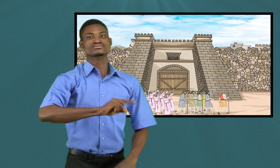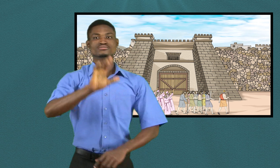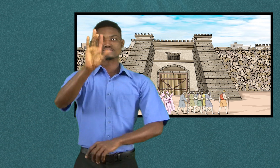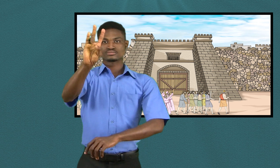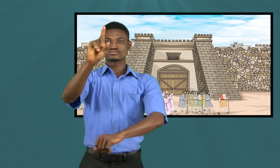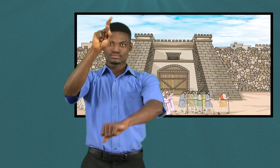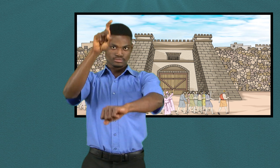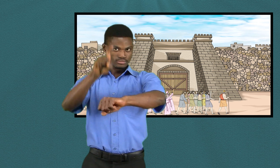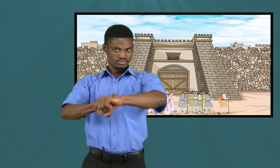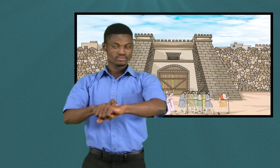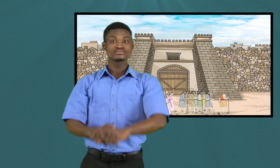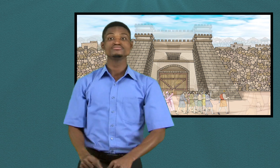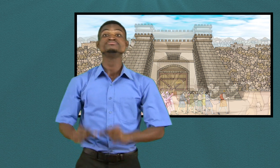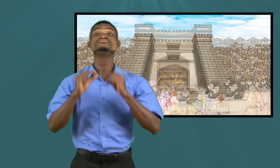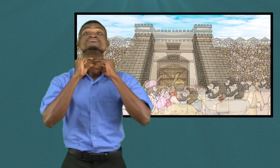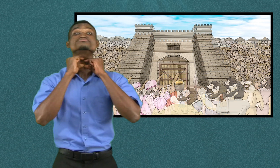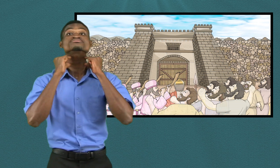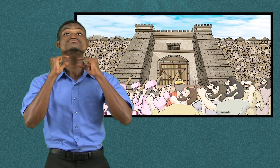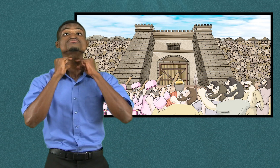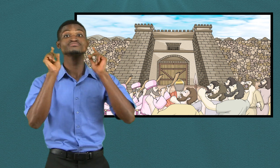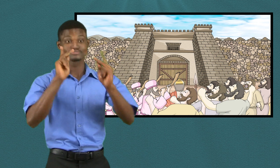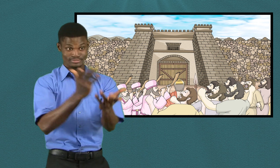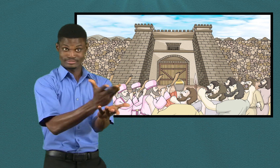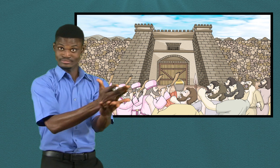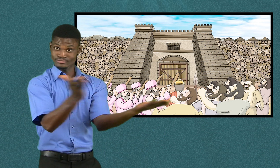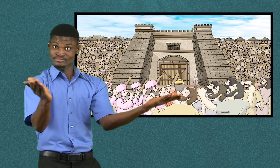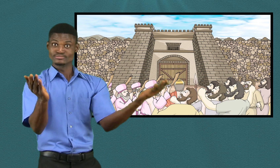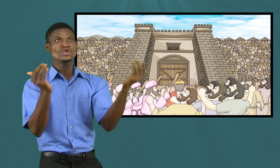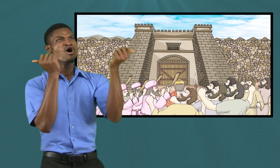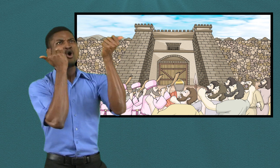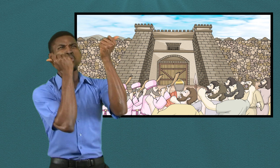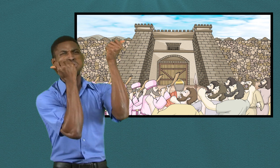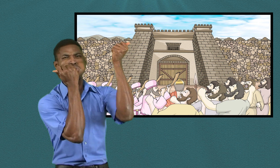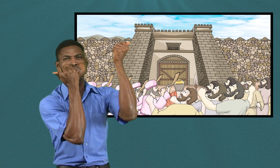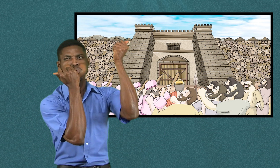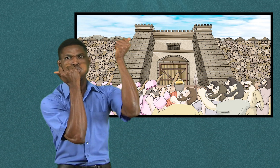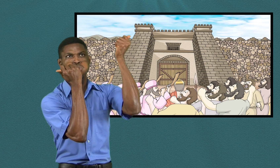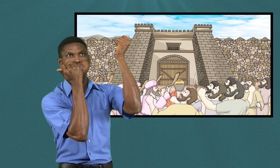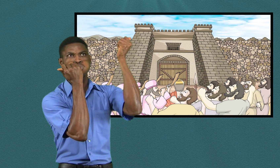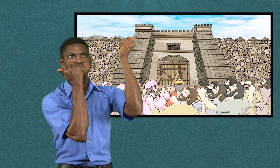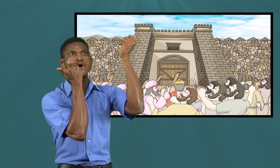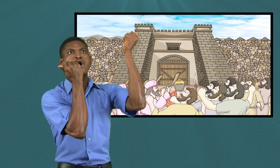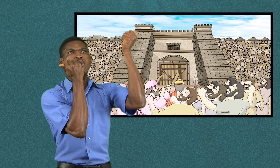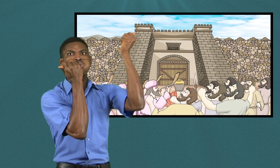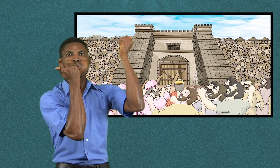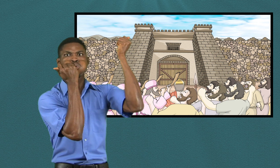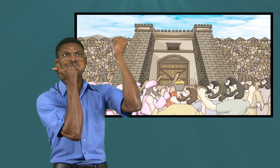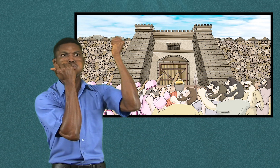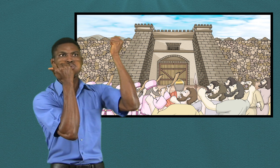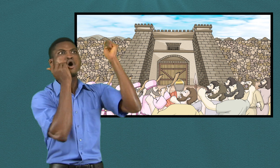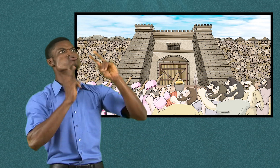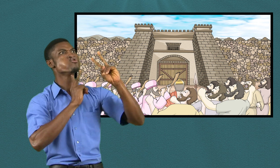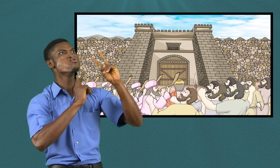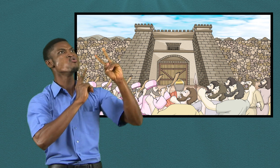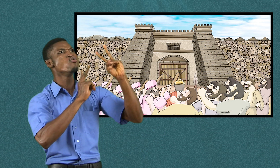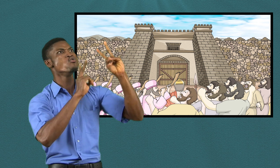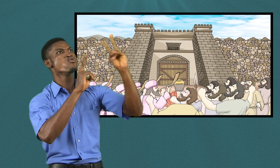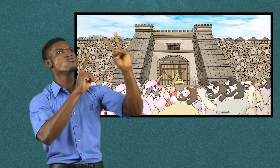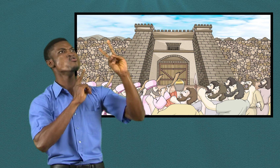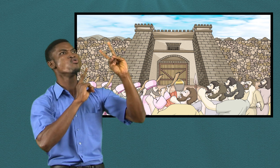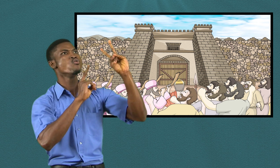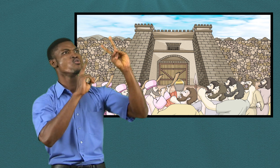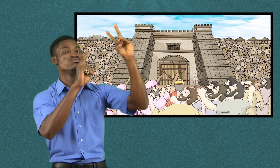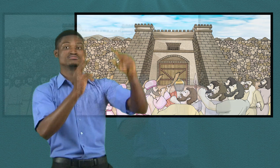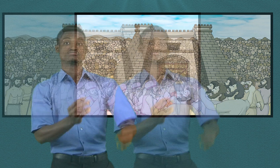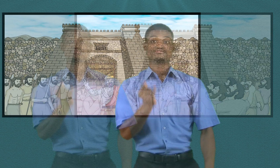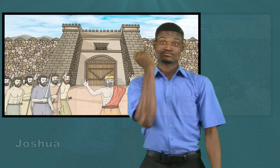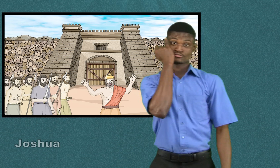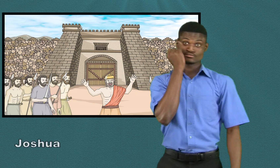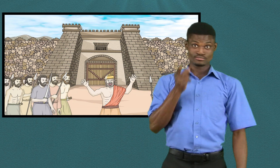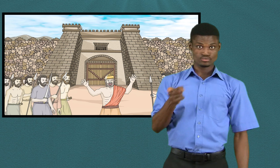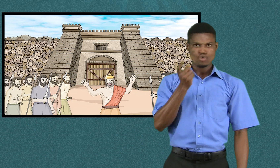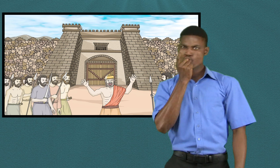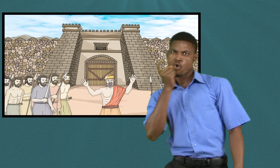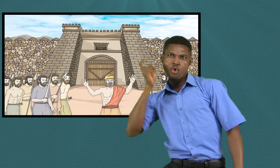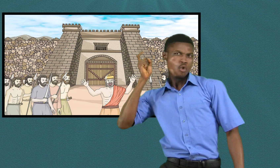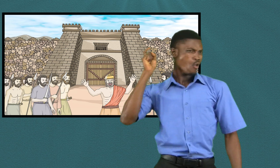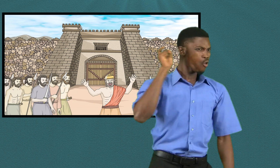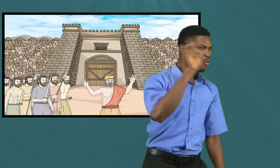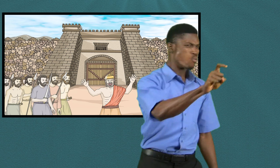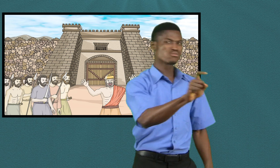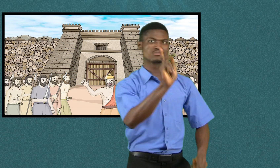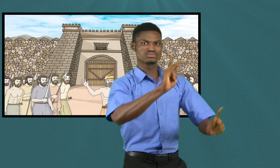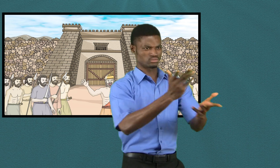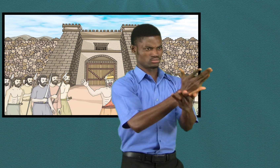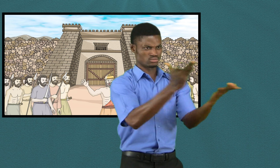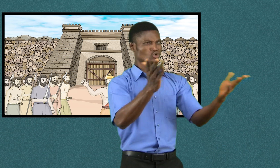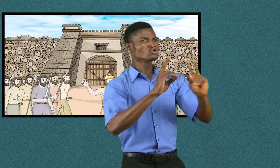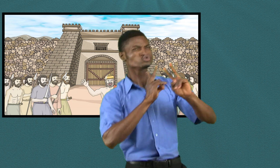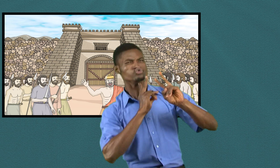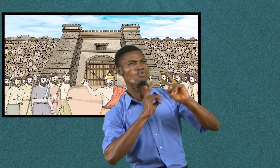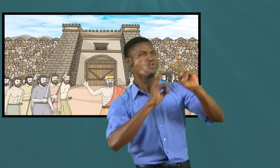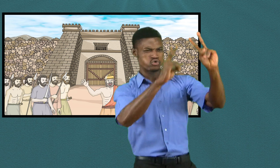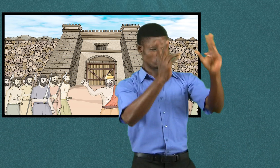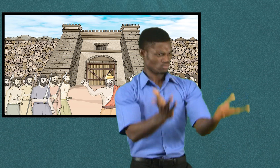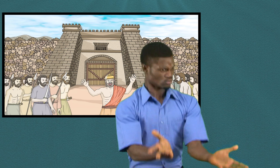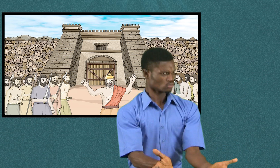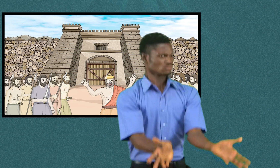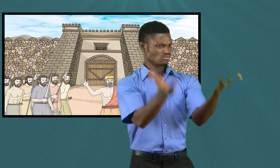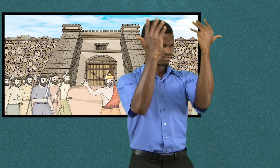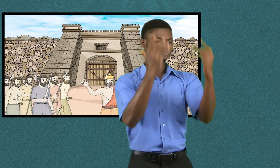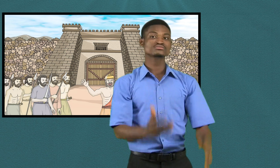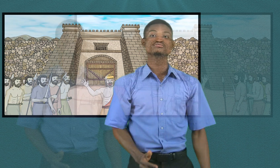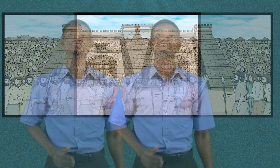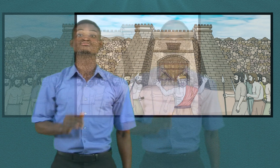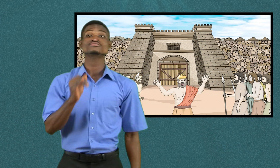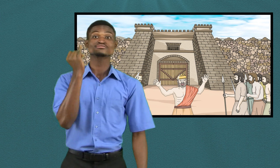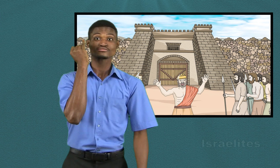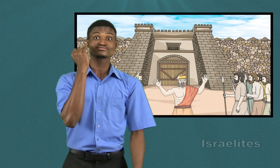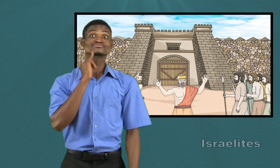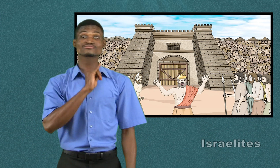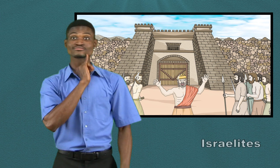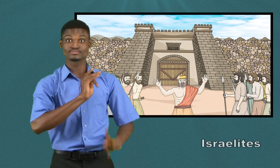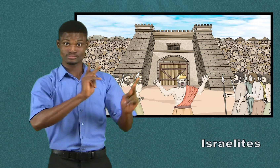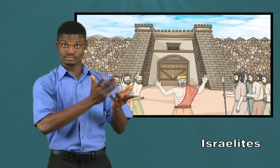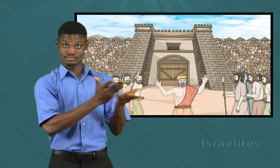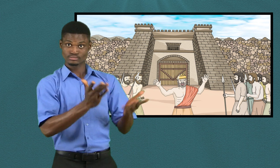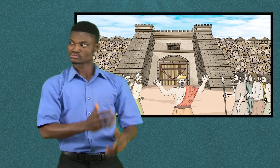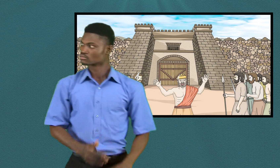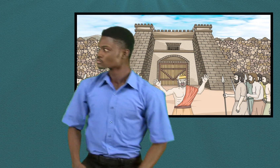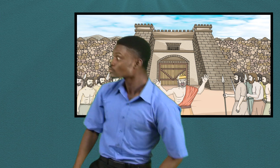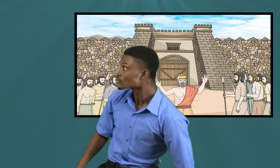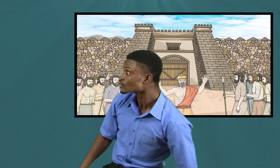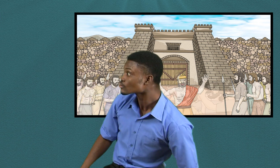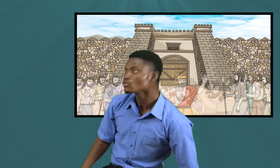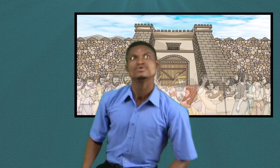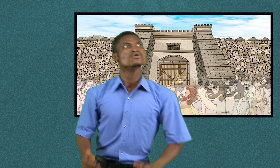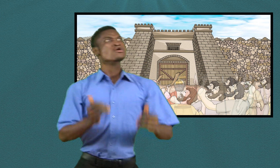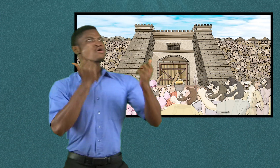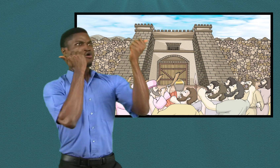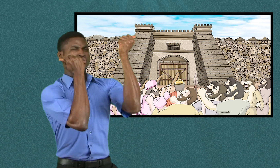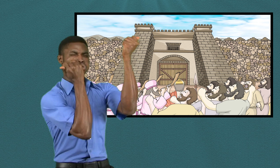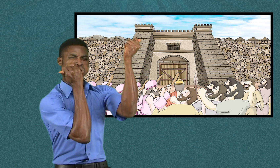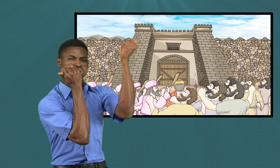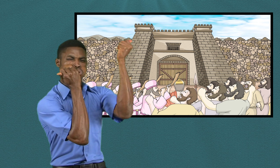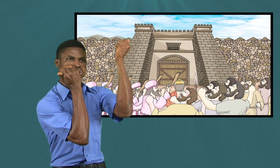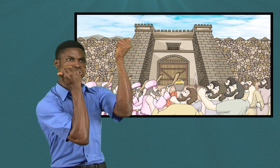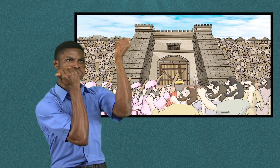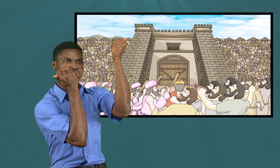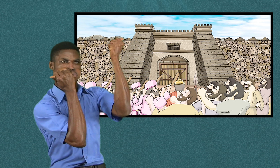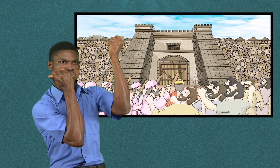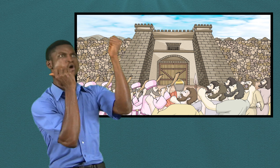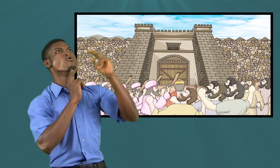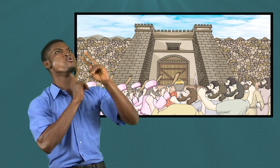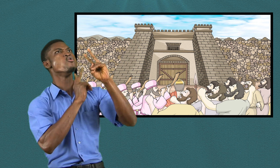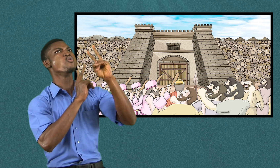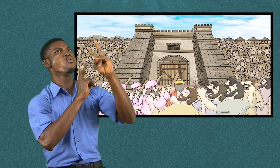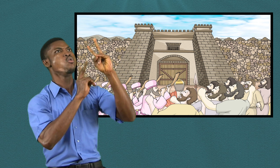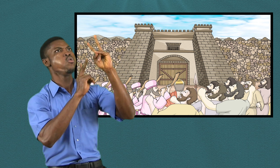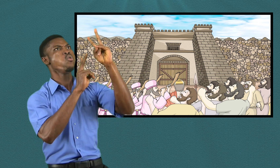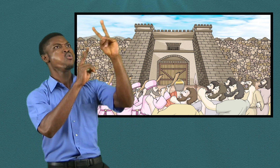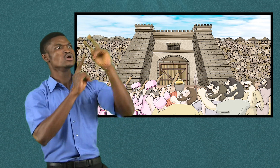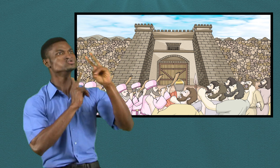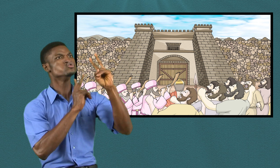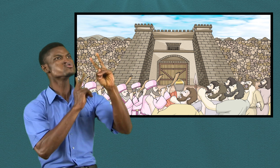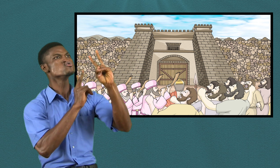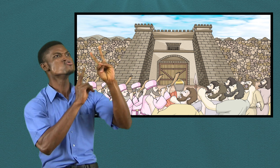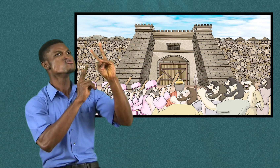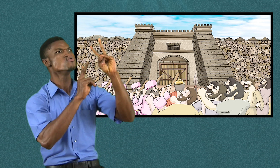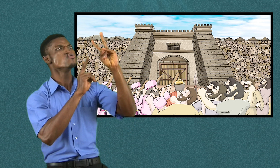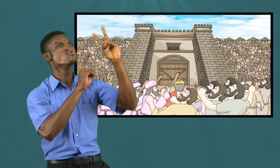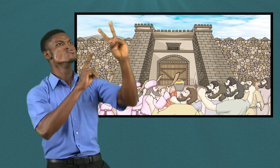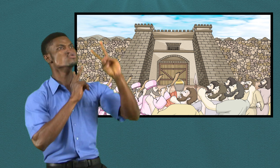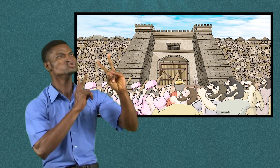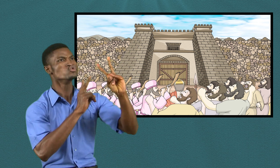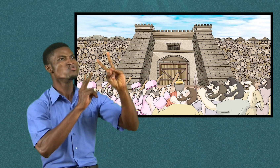After the seventh time around, the priests blew the horns, and Joshua commanded the people, “Shout!